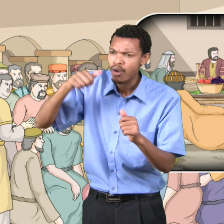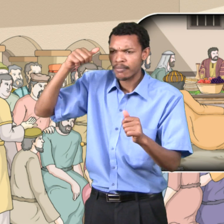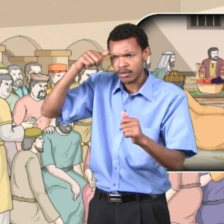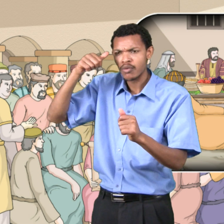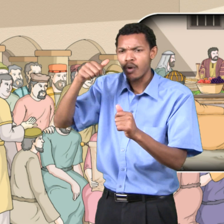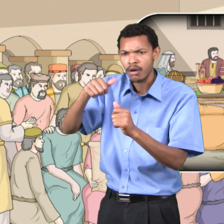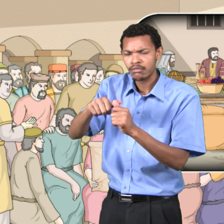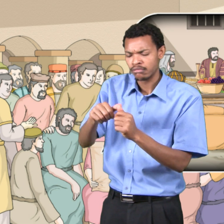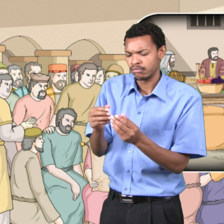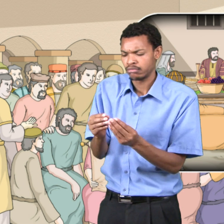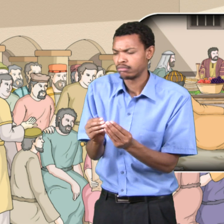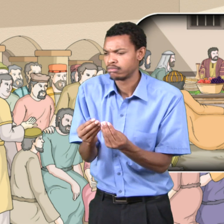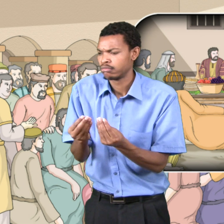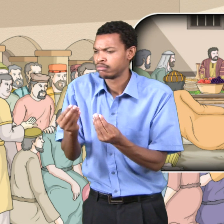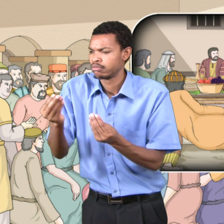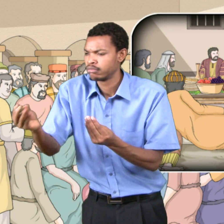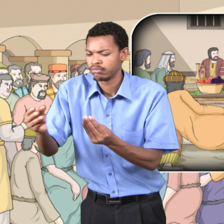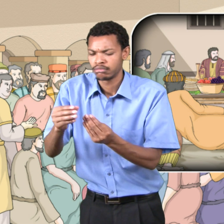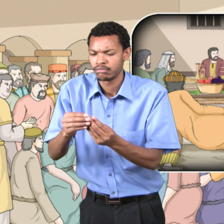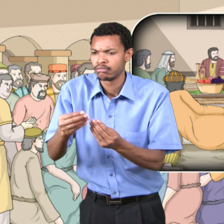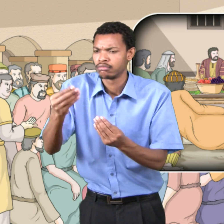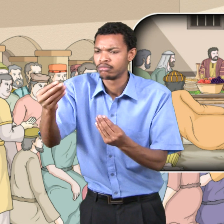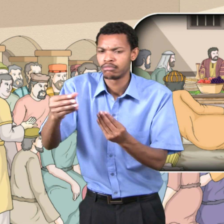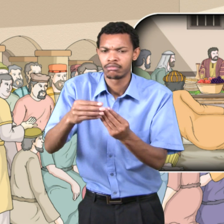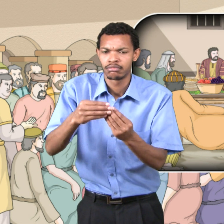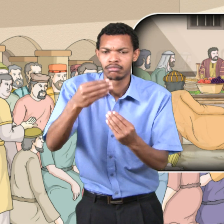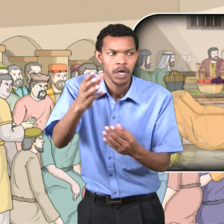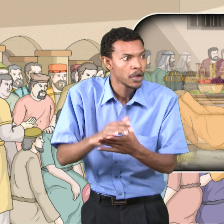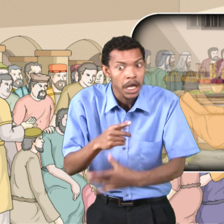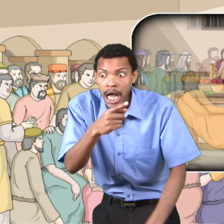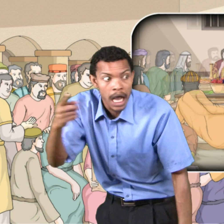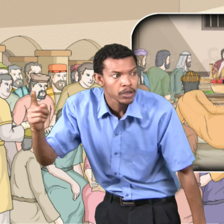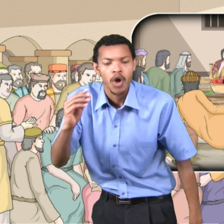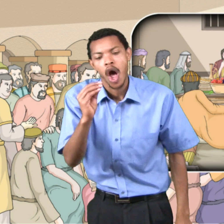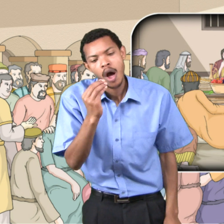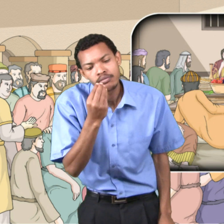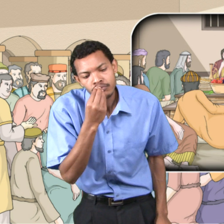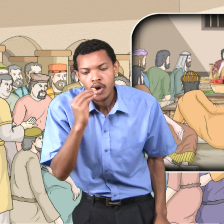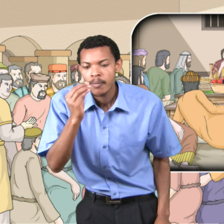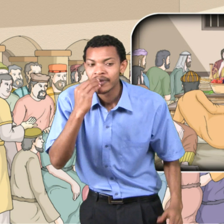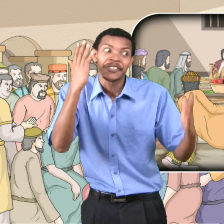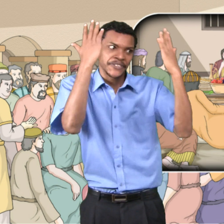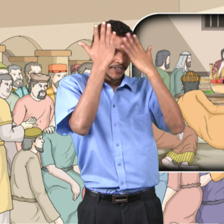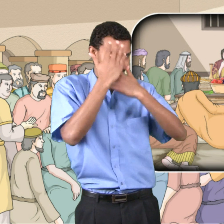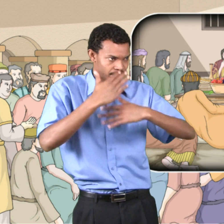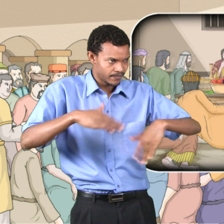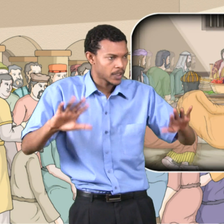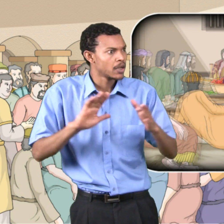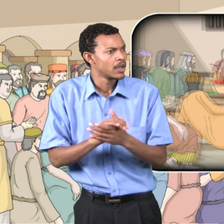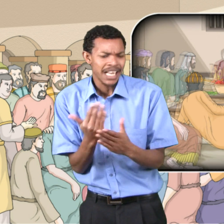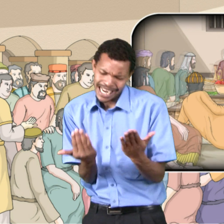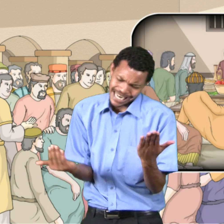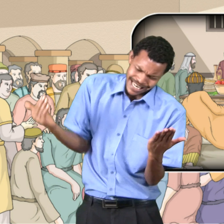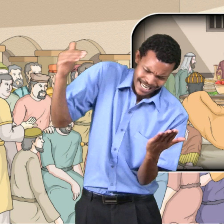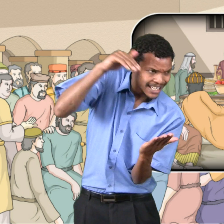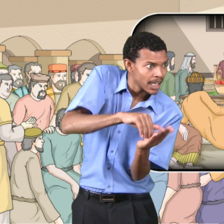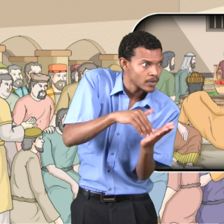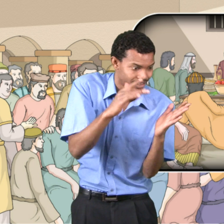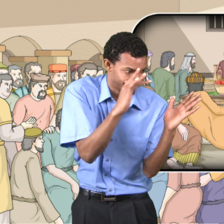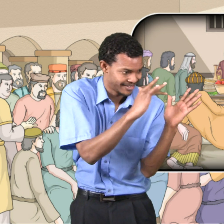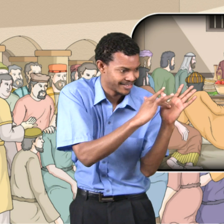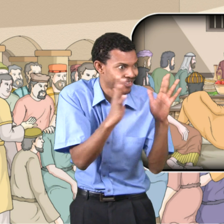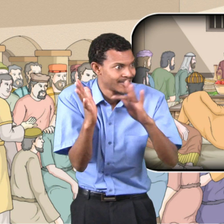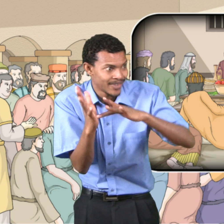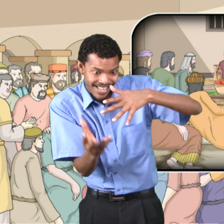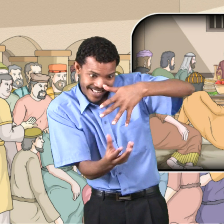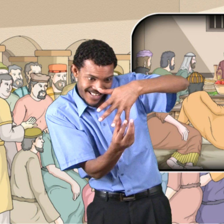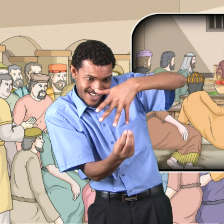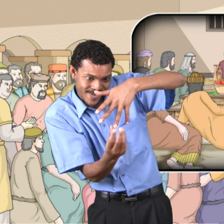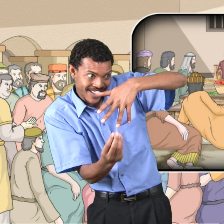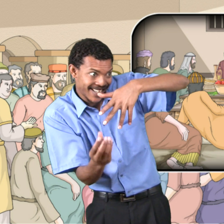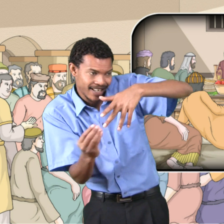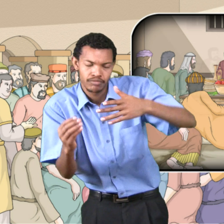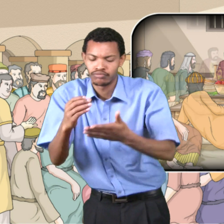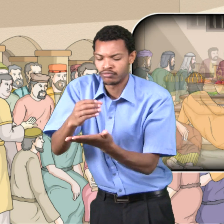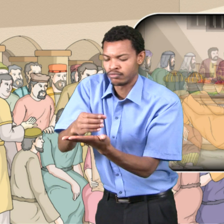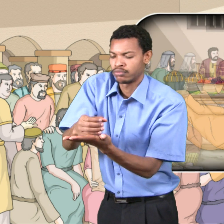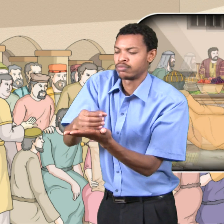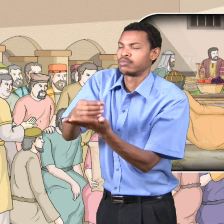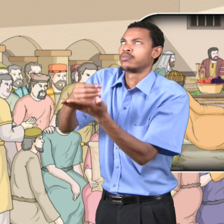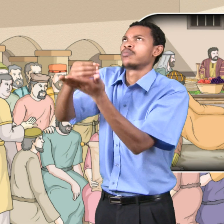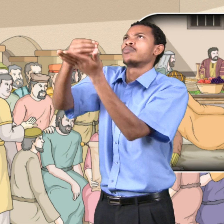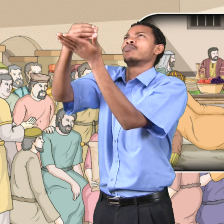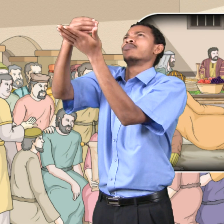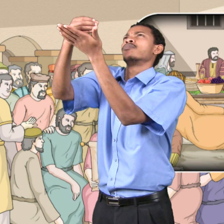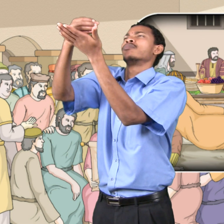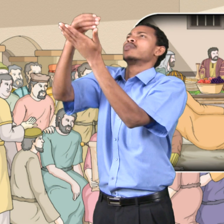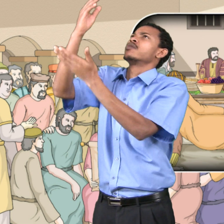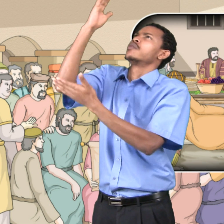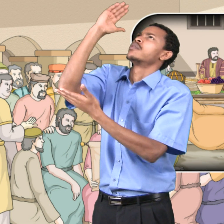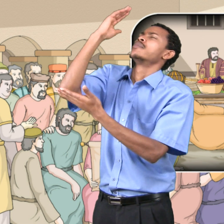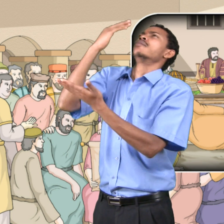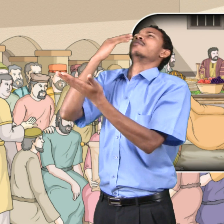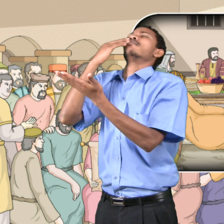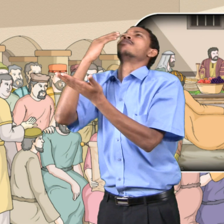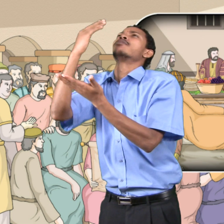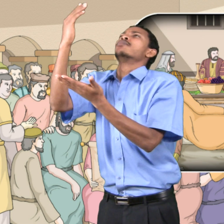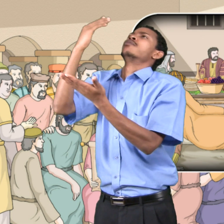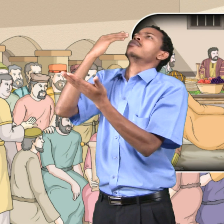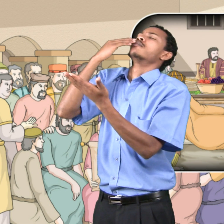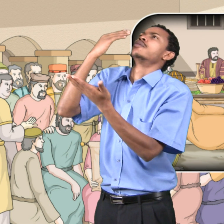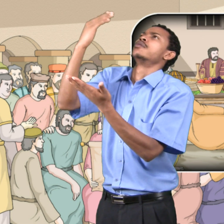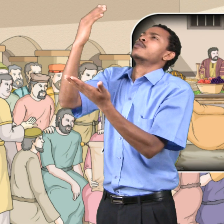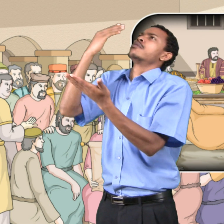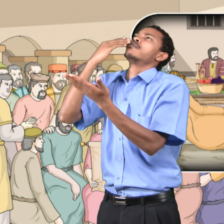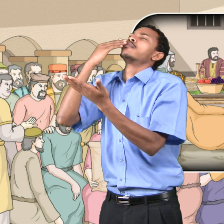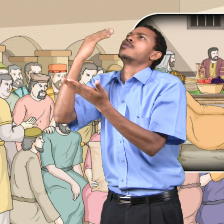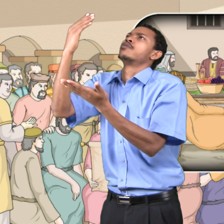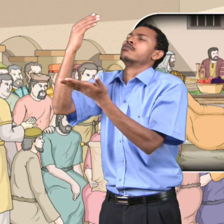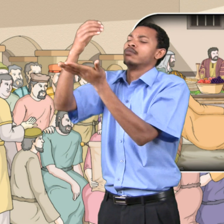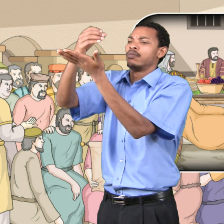do this in remembrance of Me.”